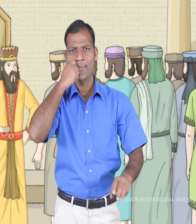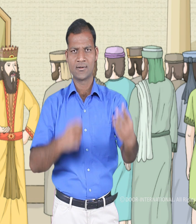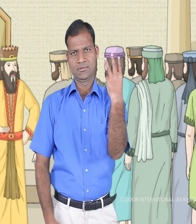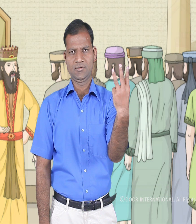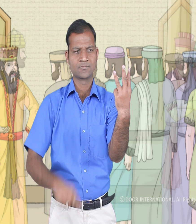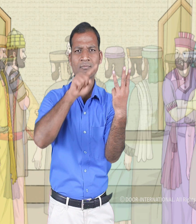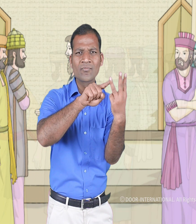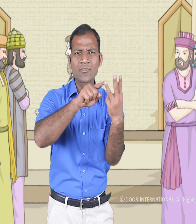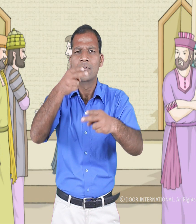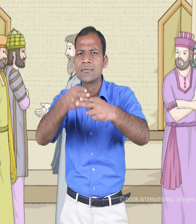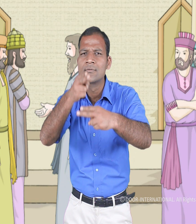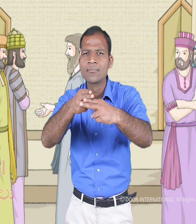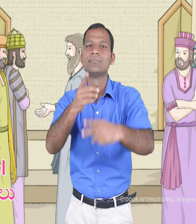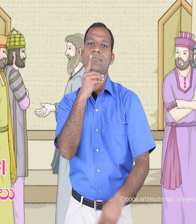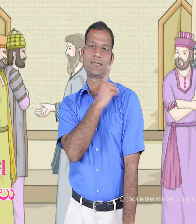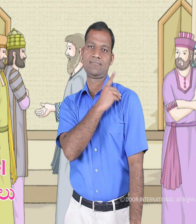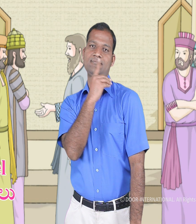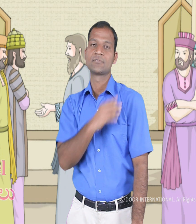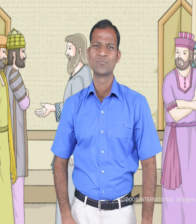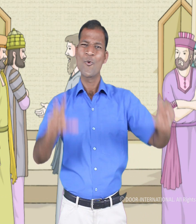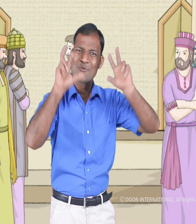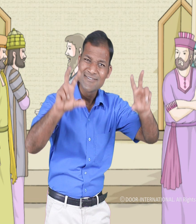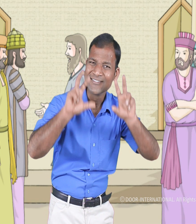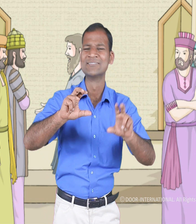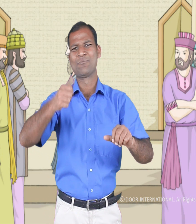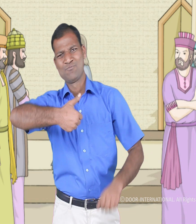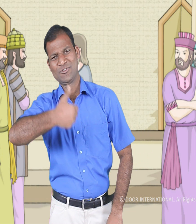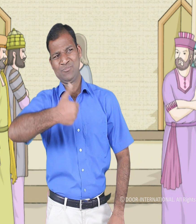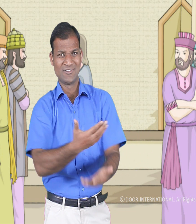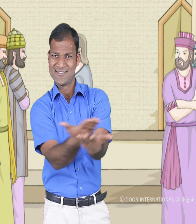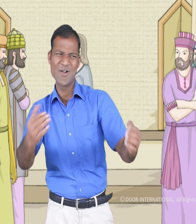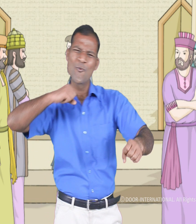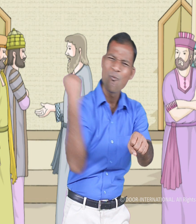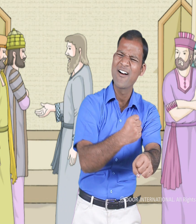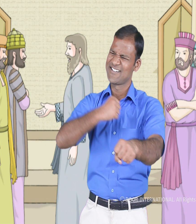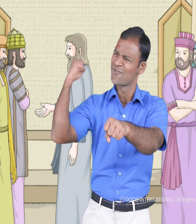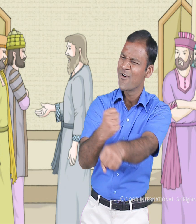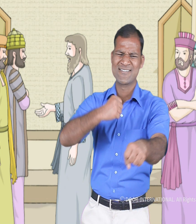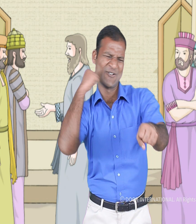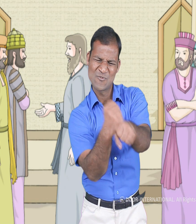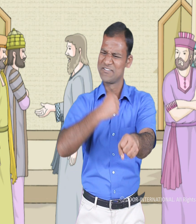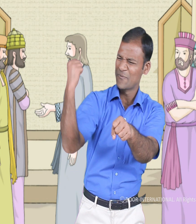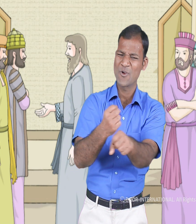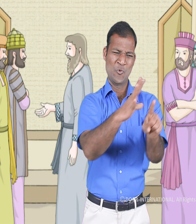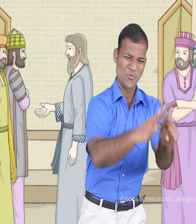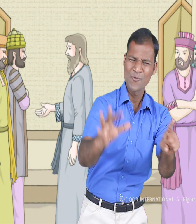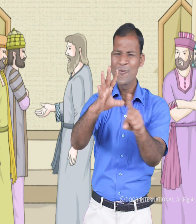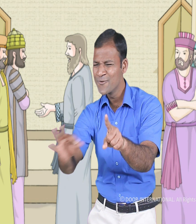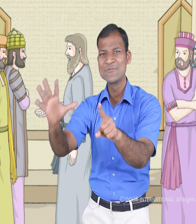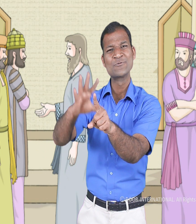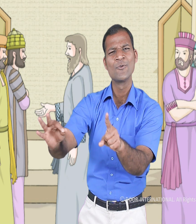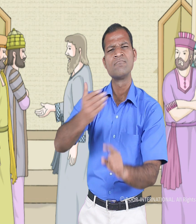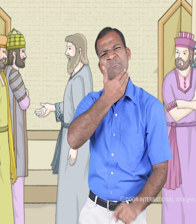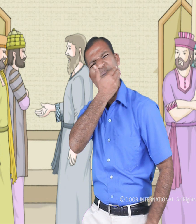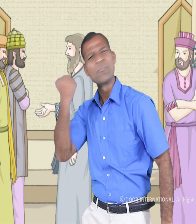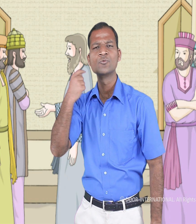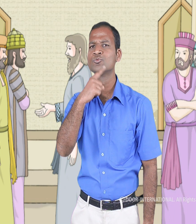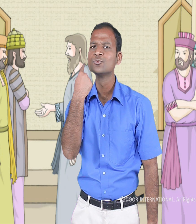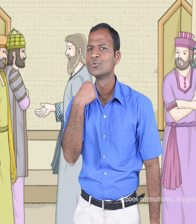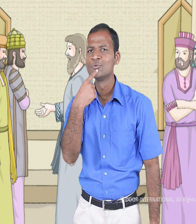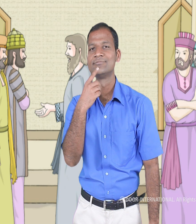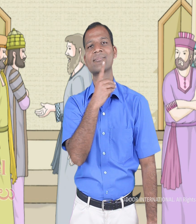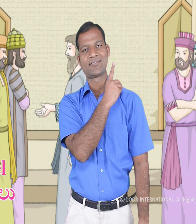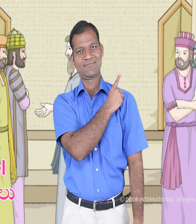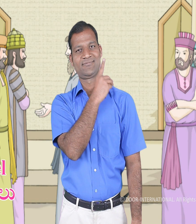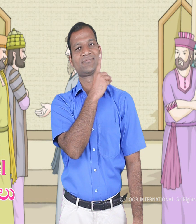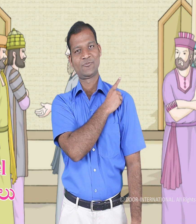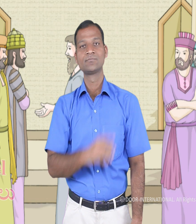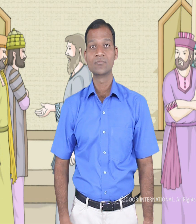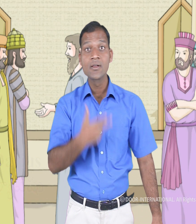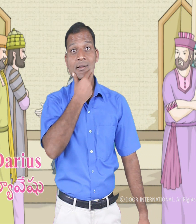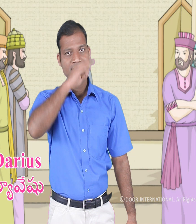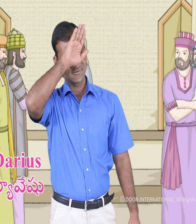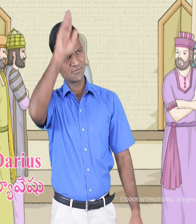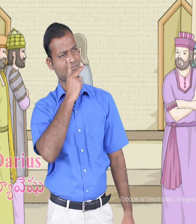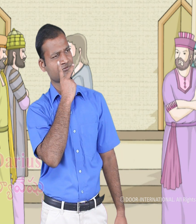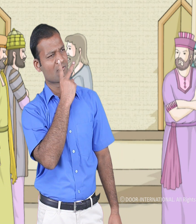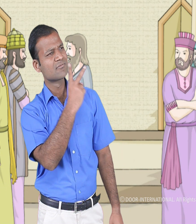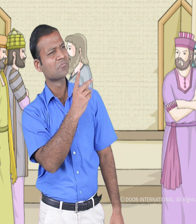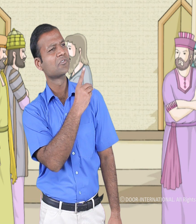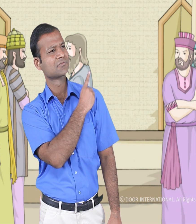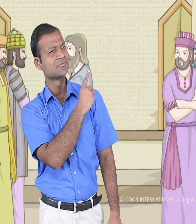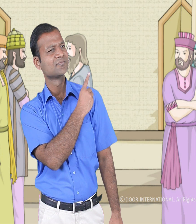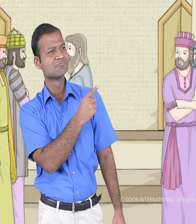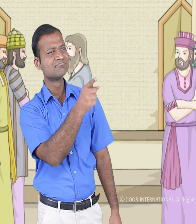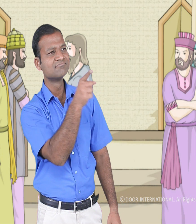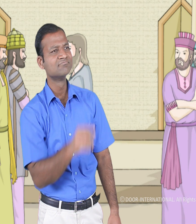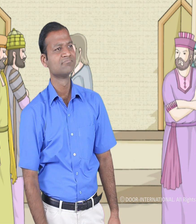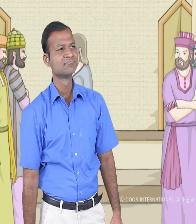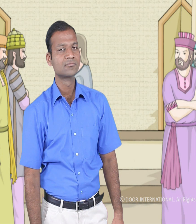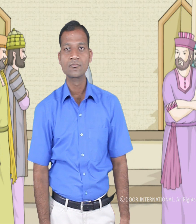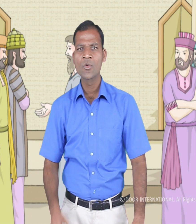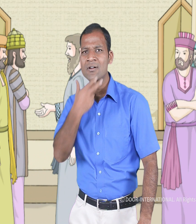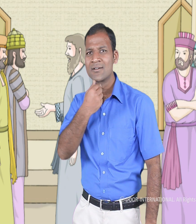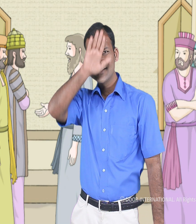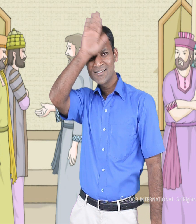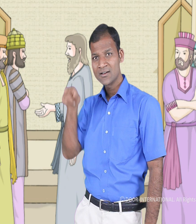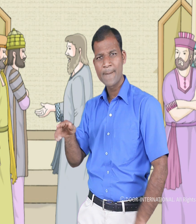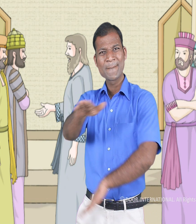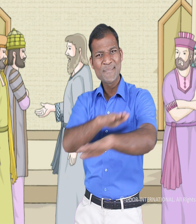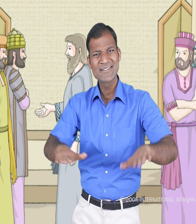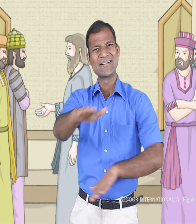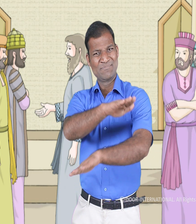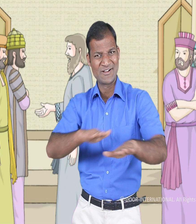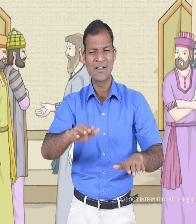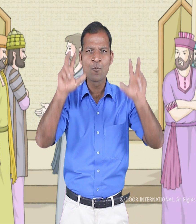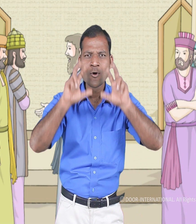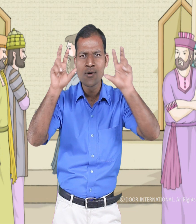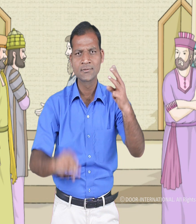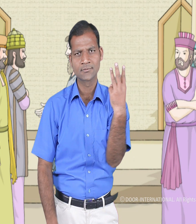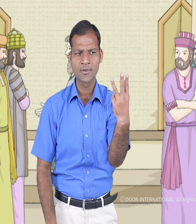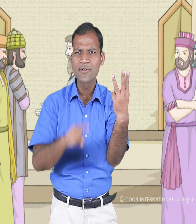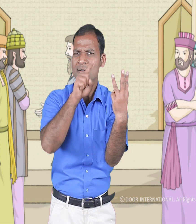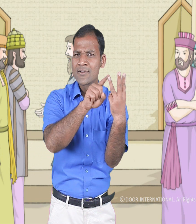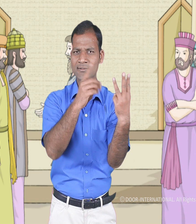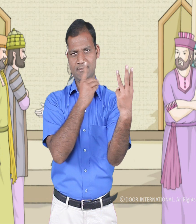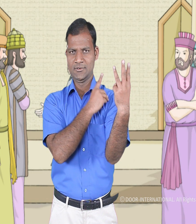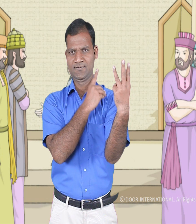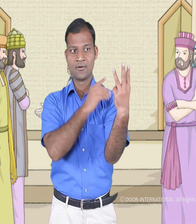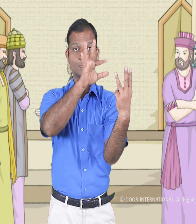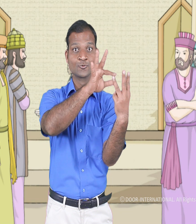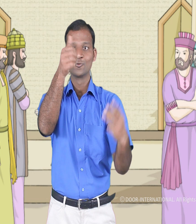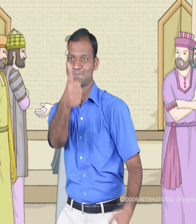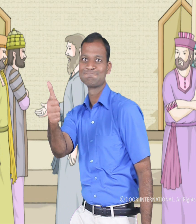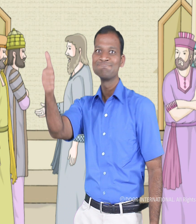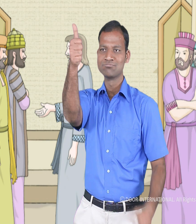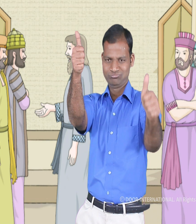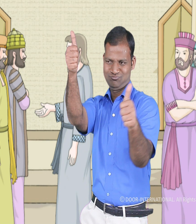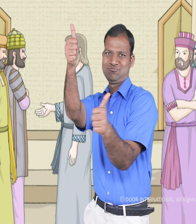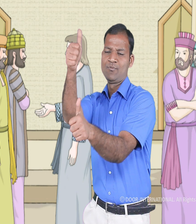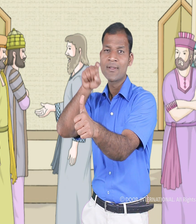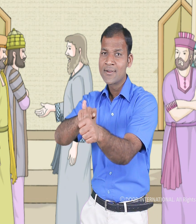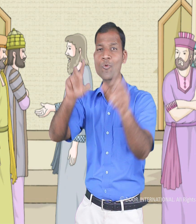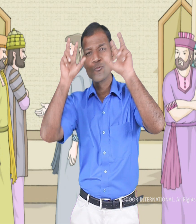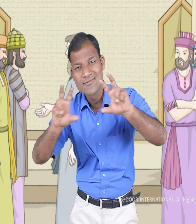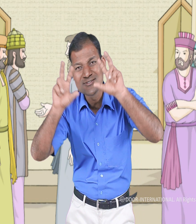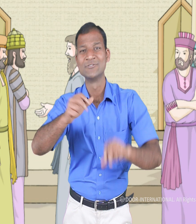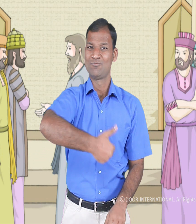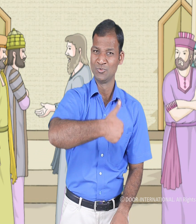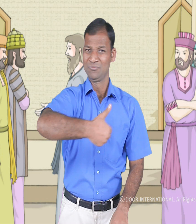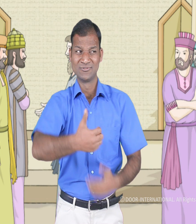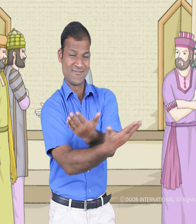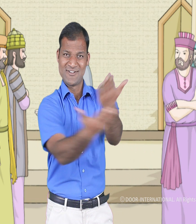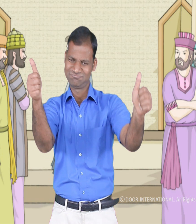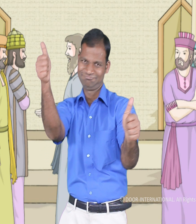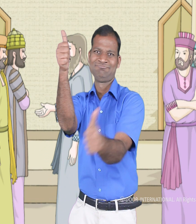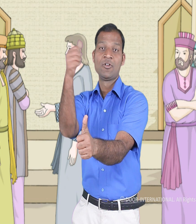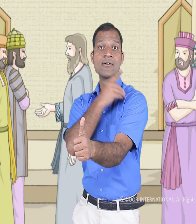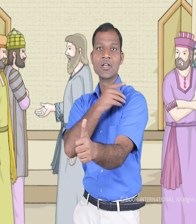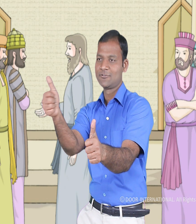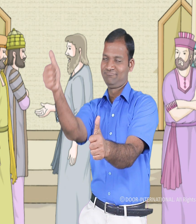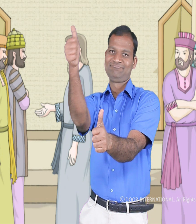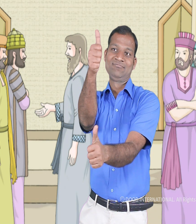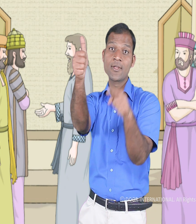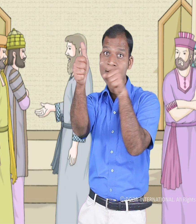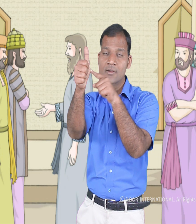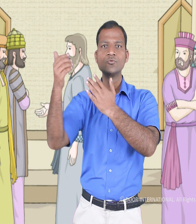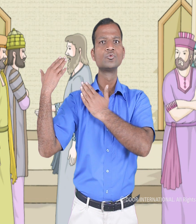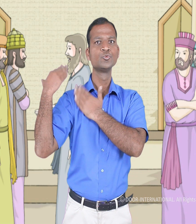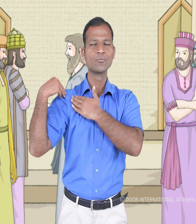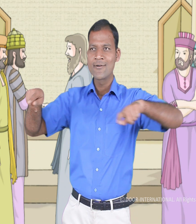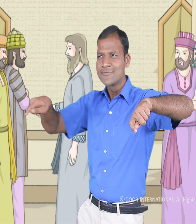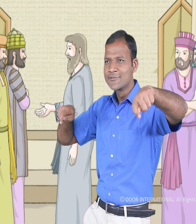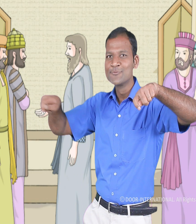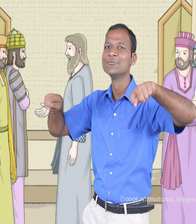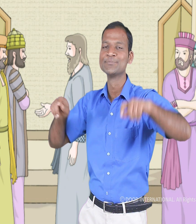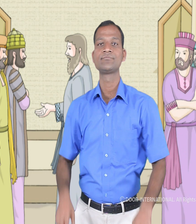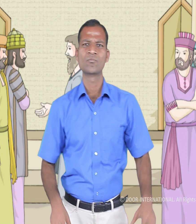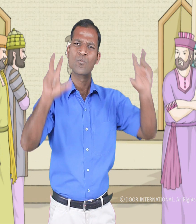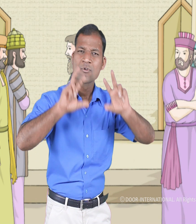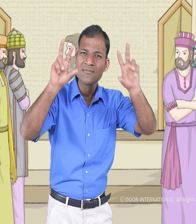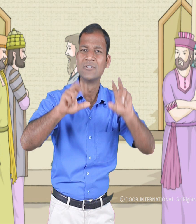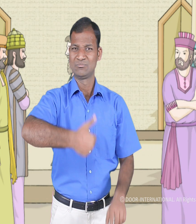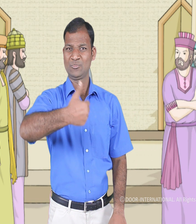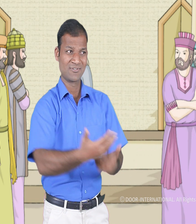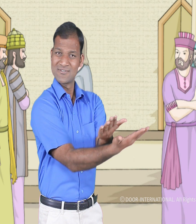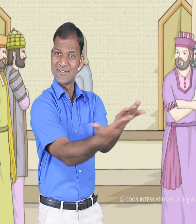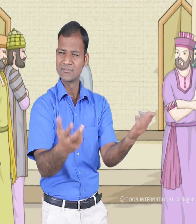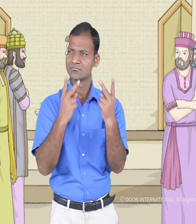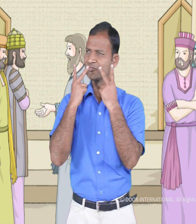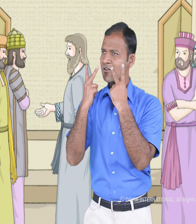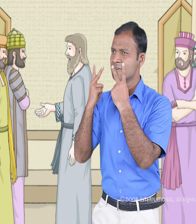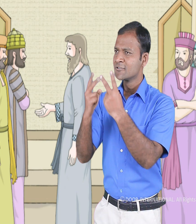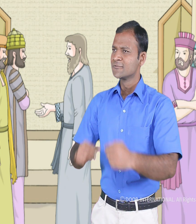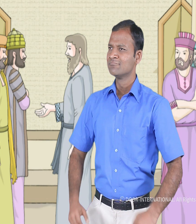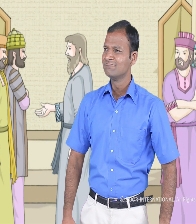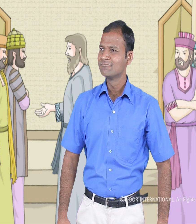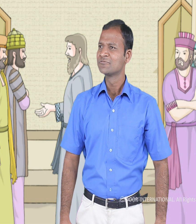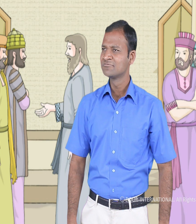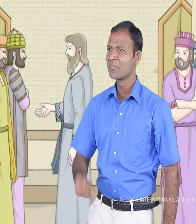Soon, by his extraordinary spirit, Daniel distinguished himself among the administrators and satraps.